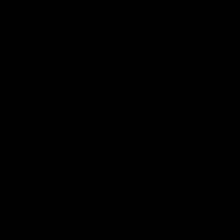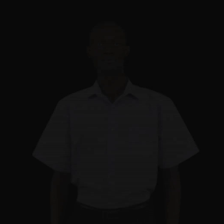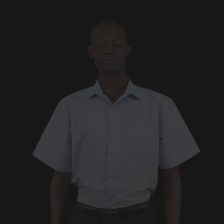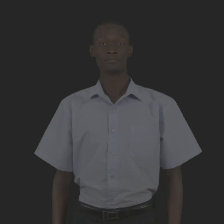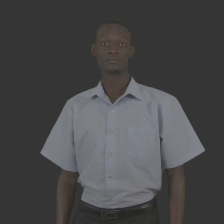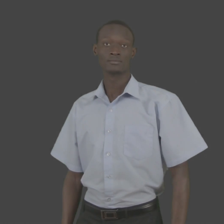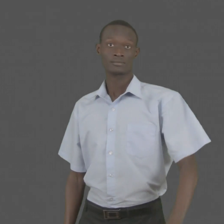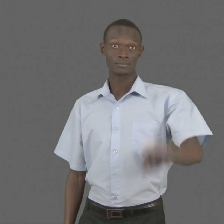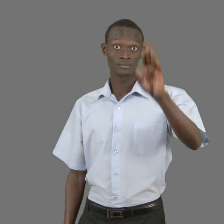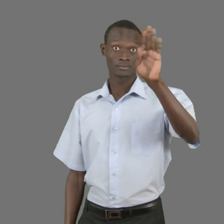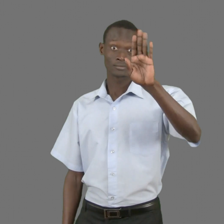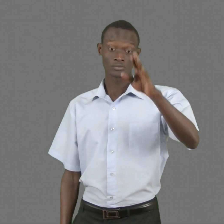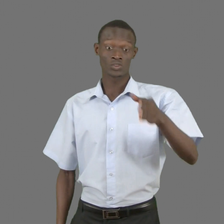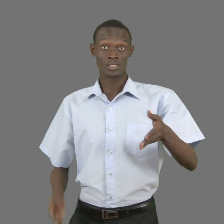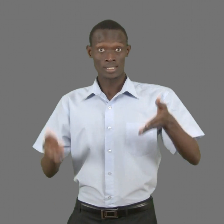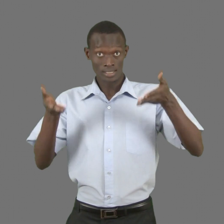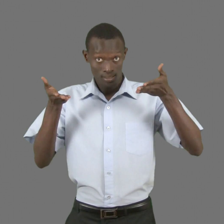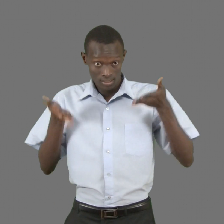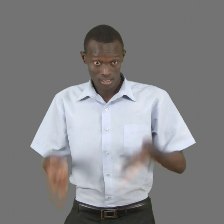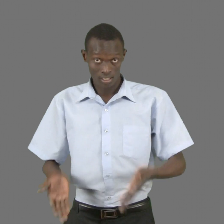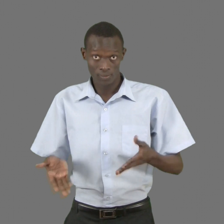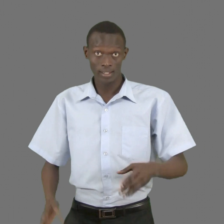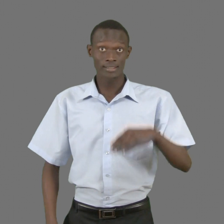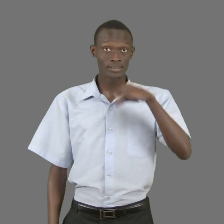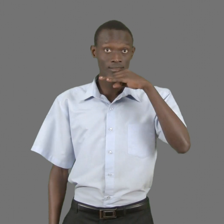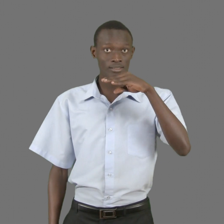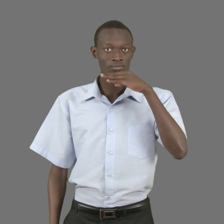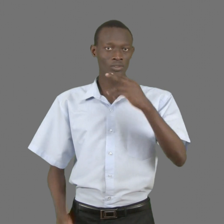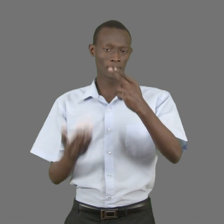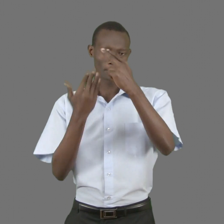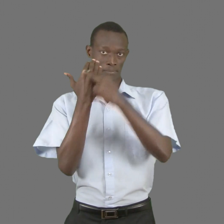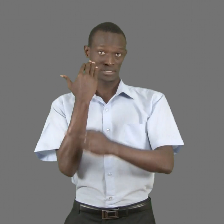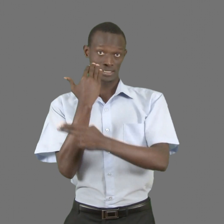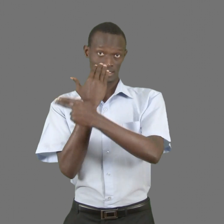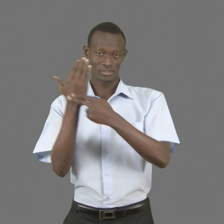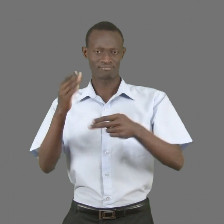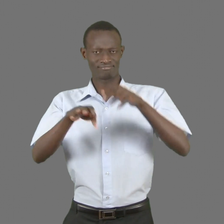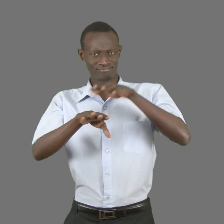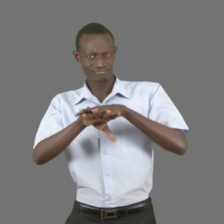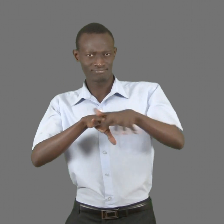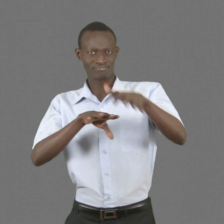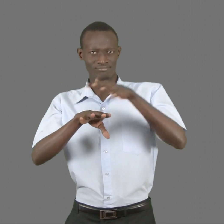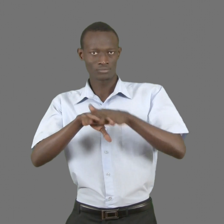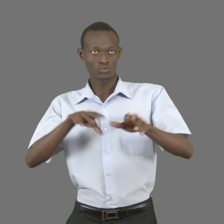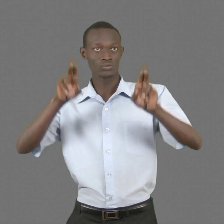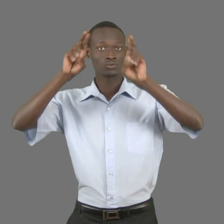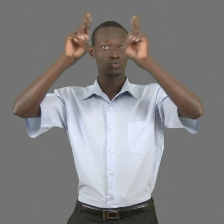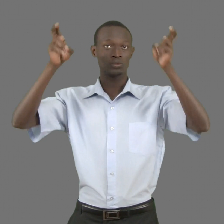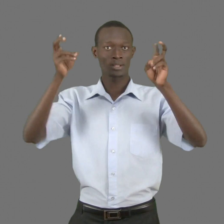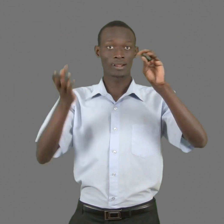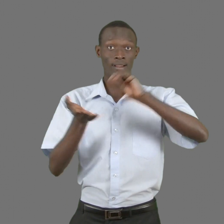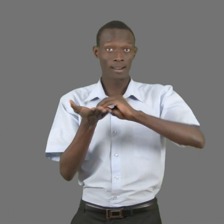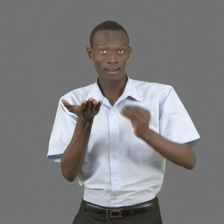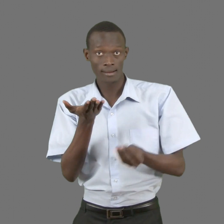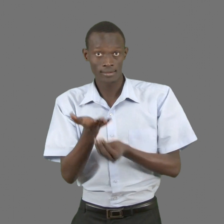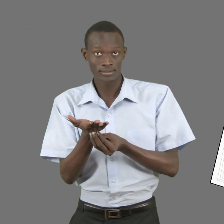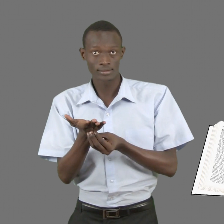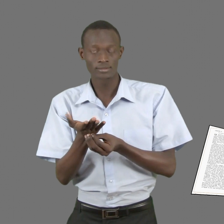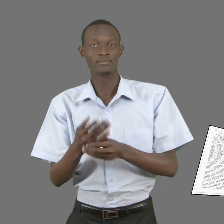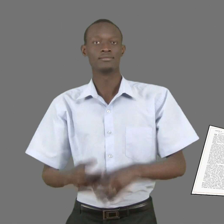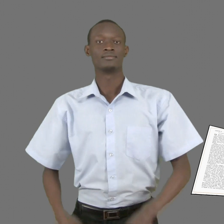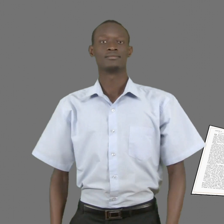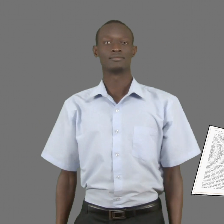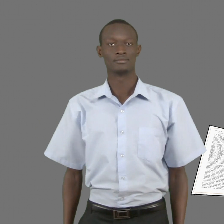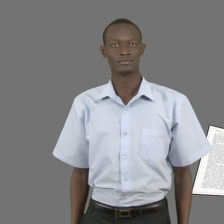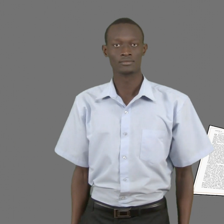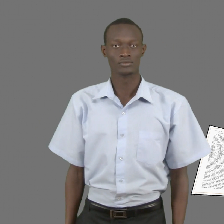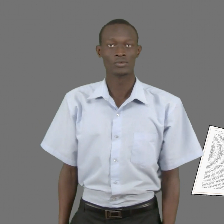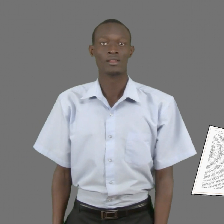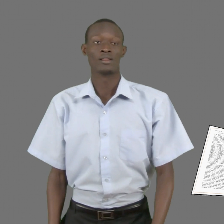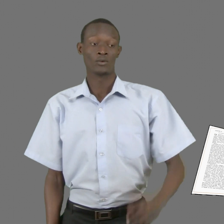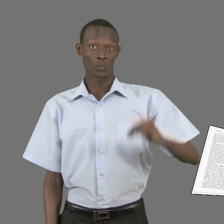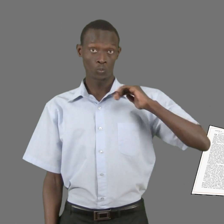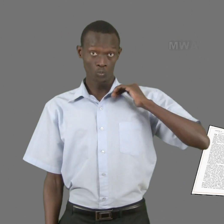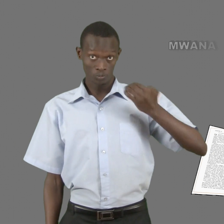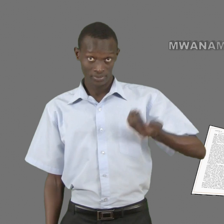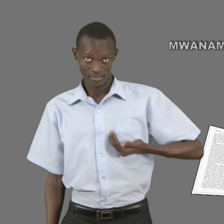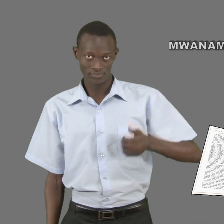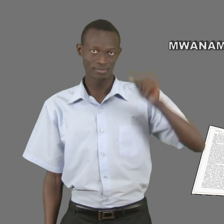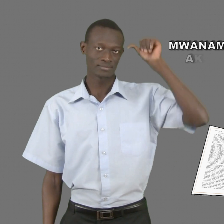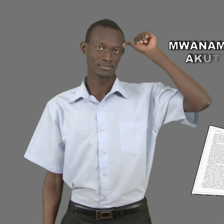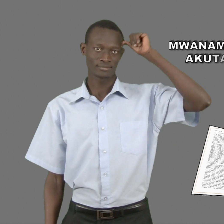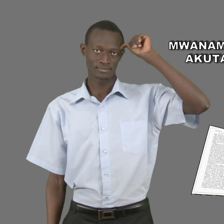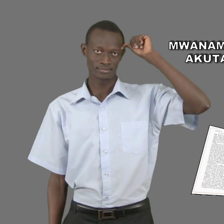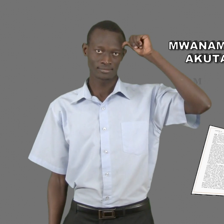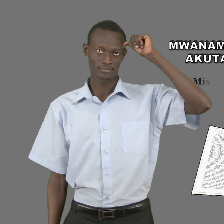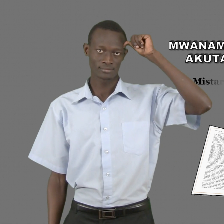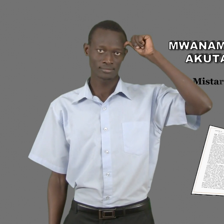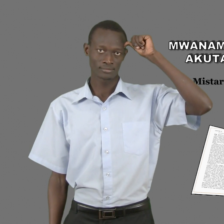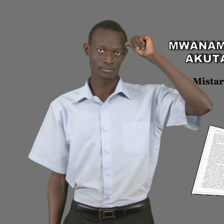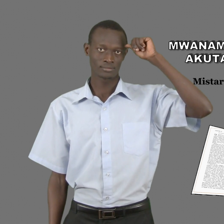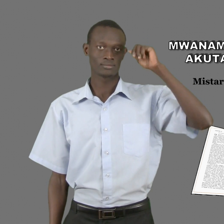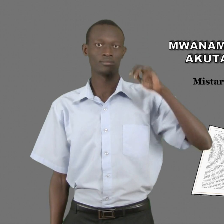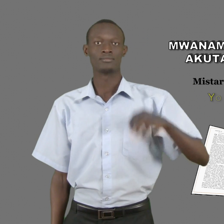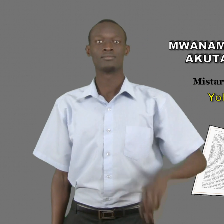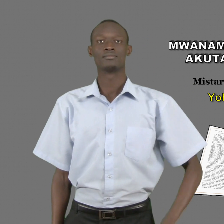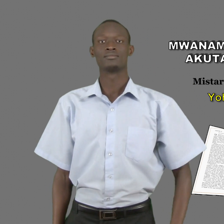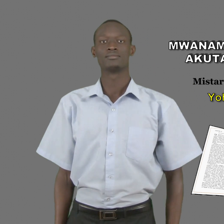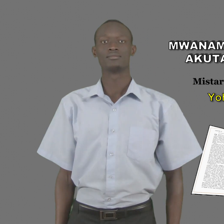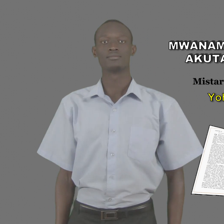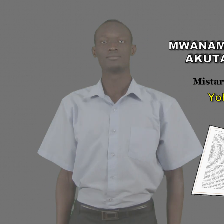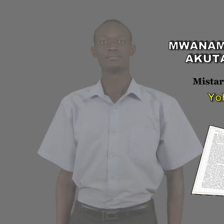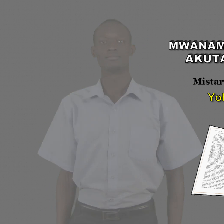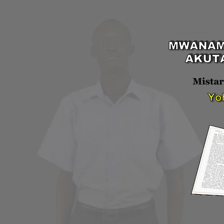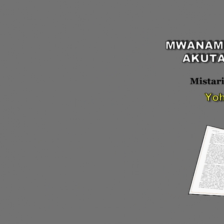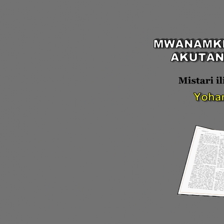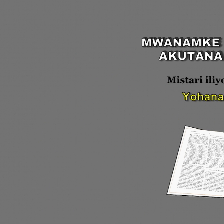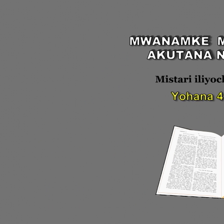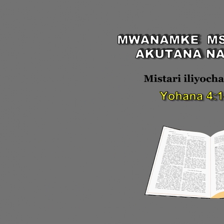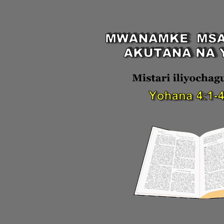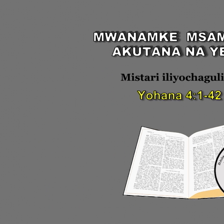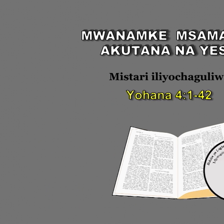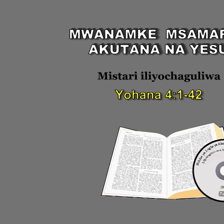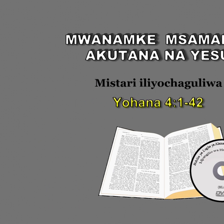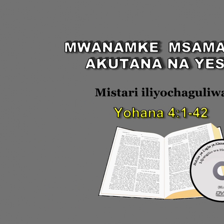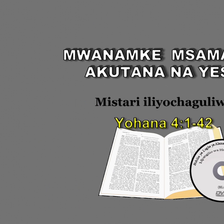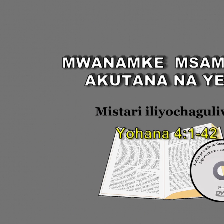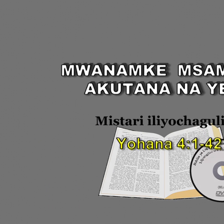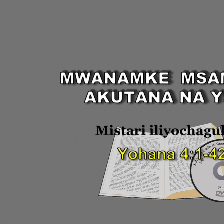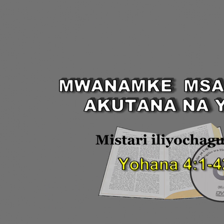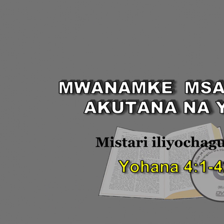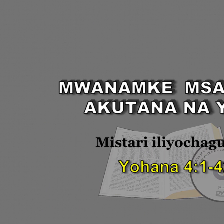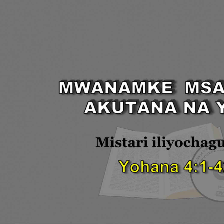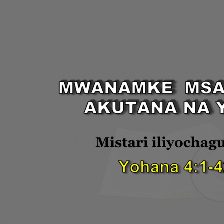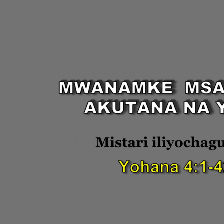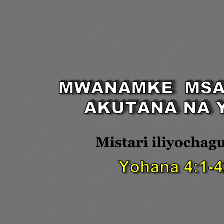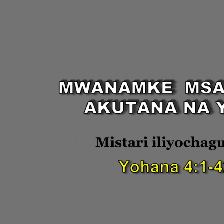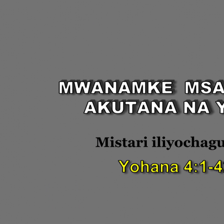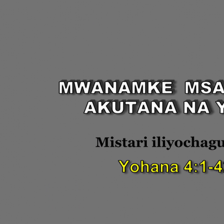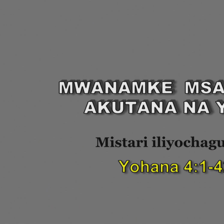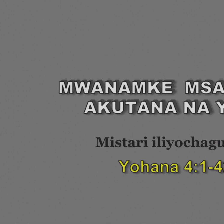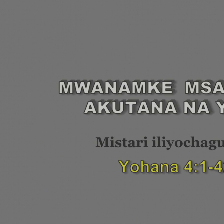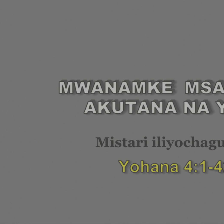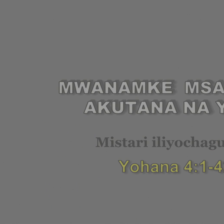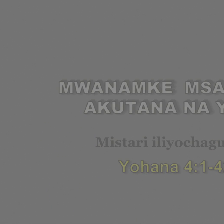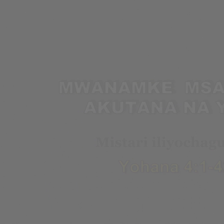The Samaritan woman